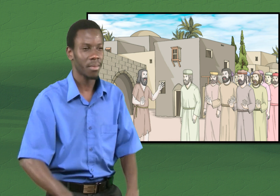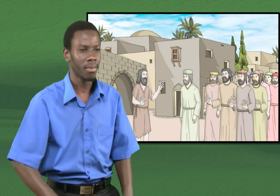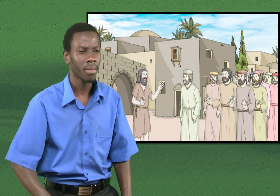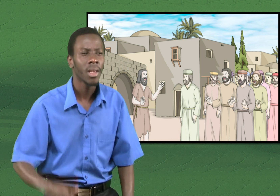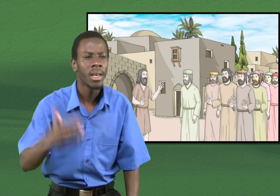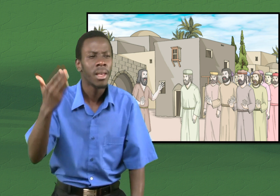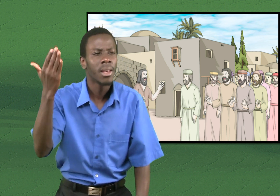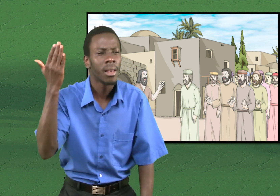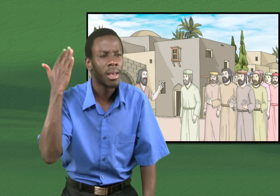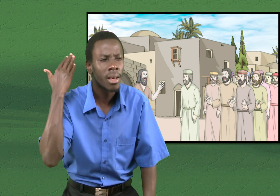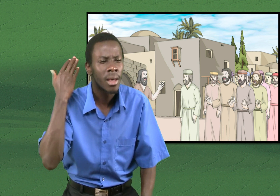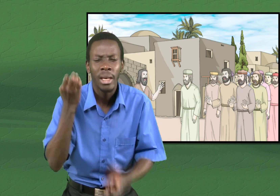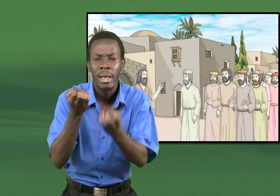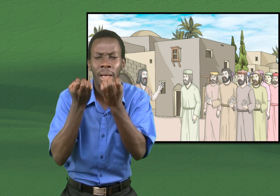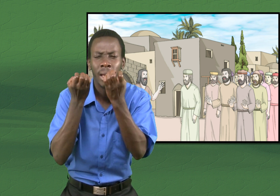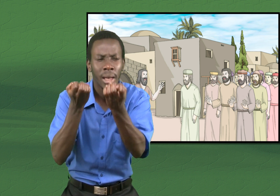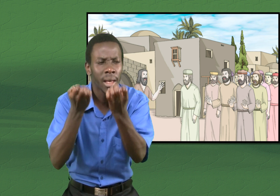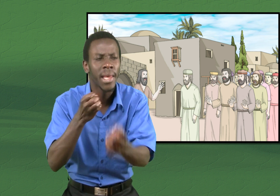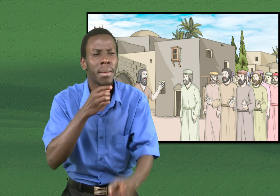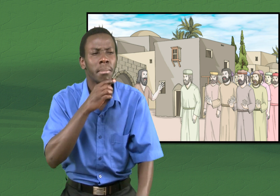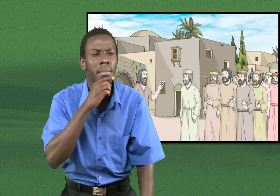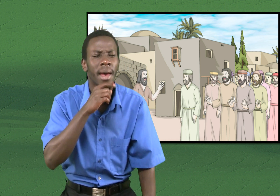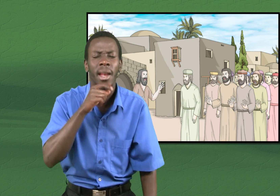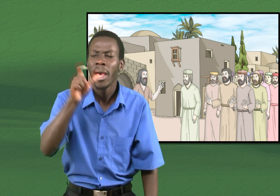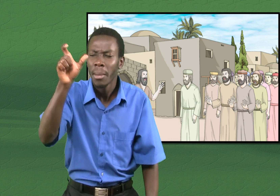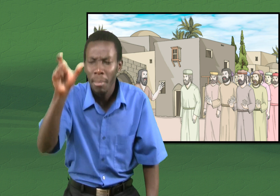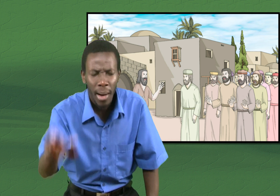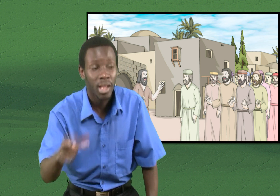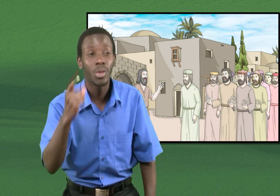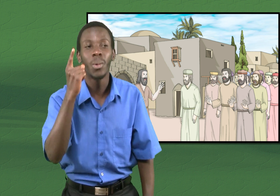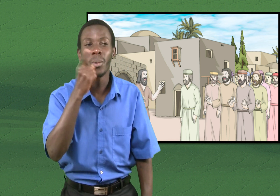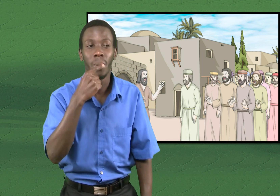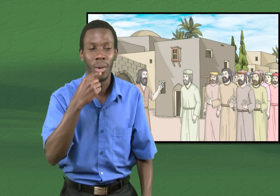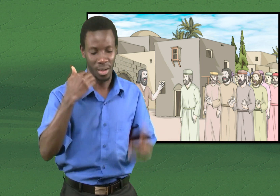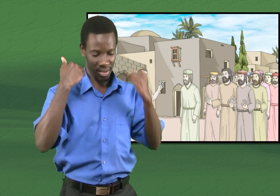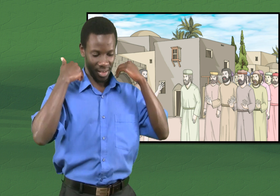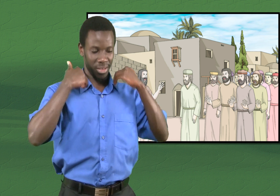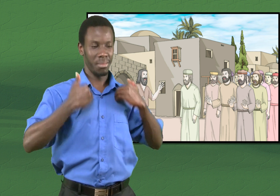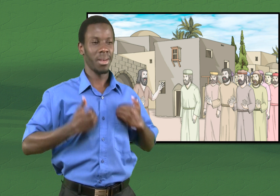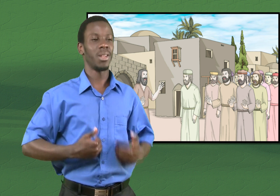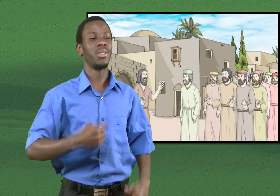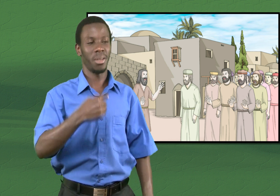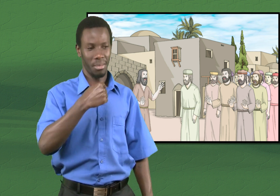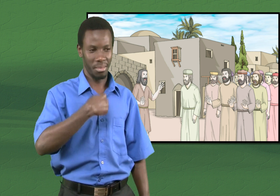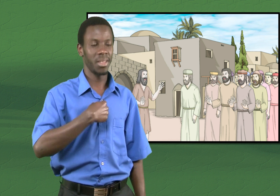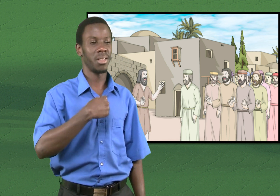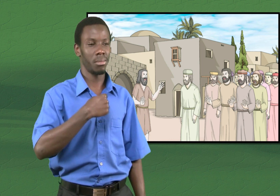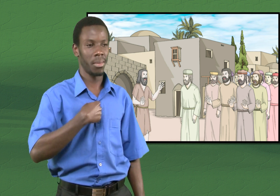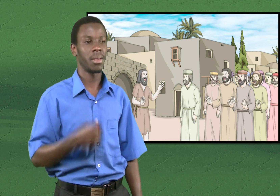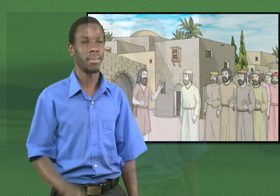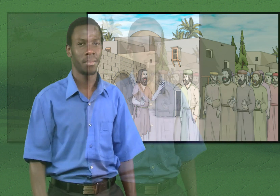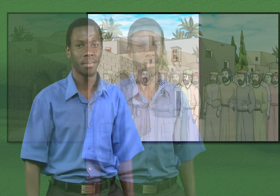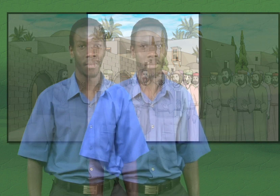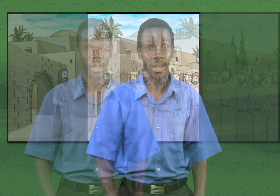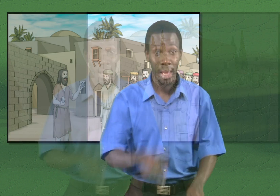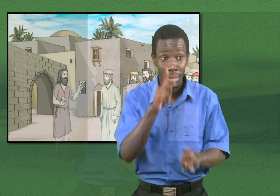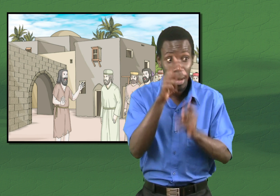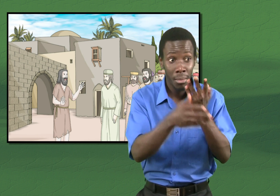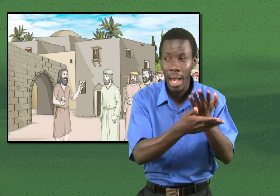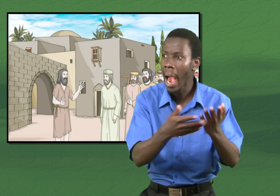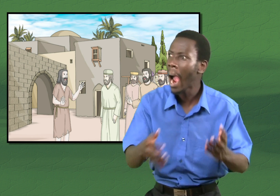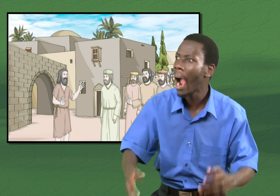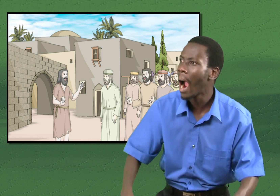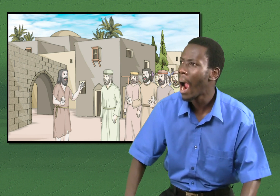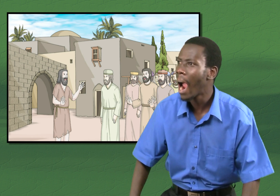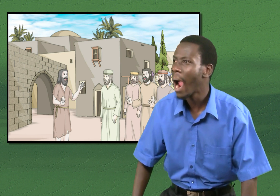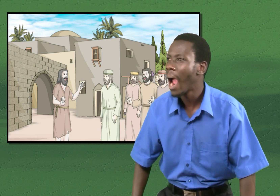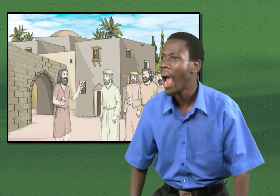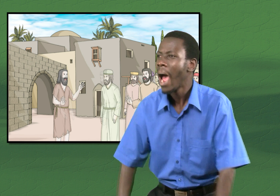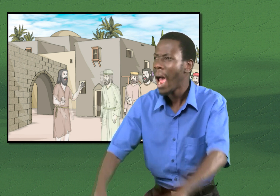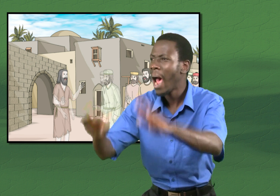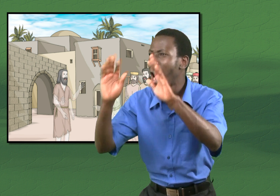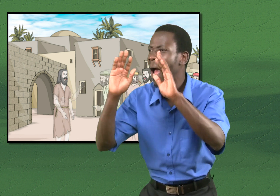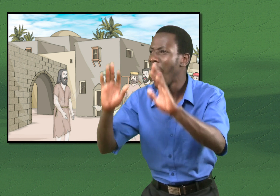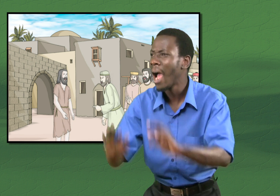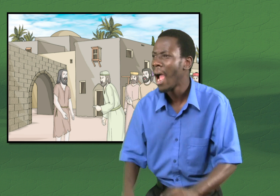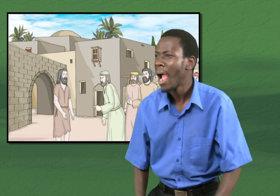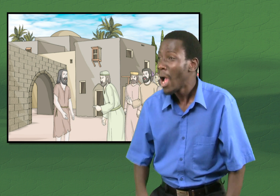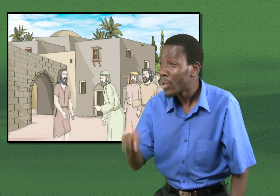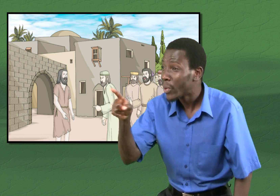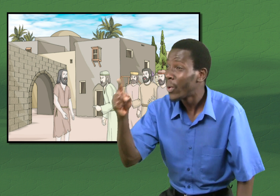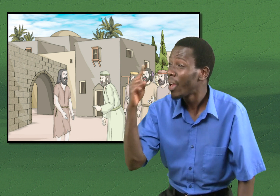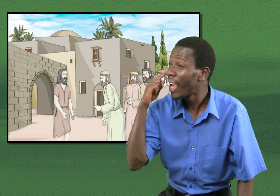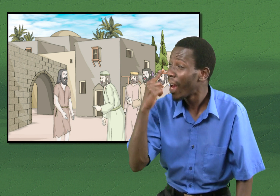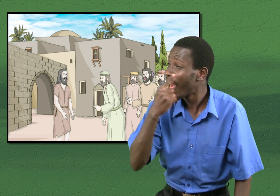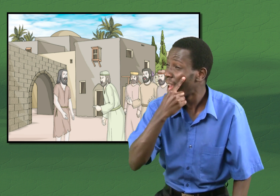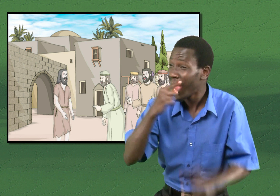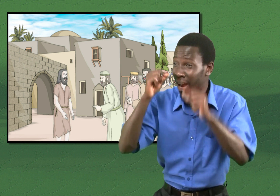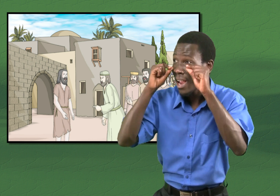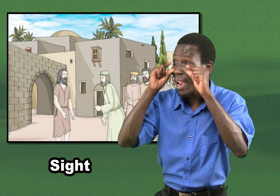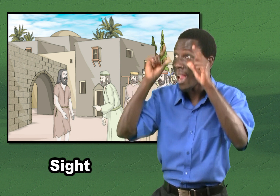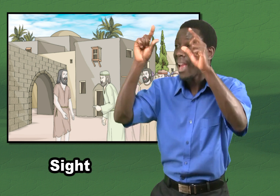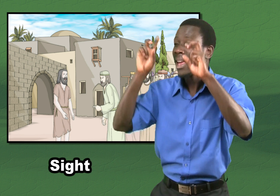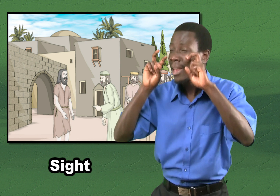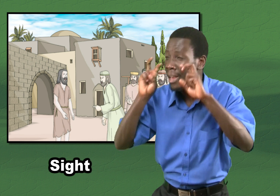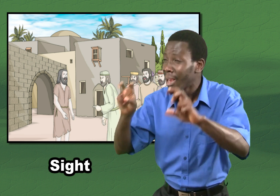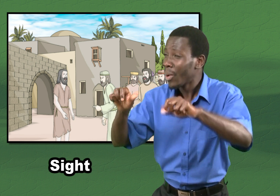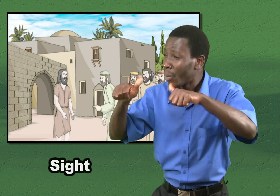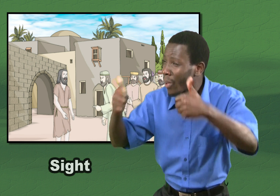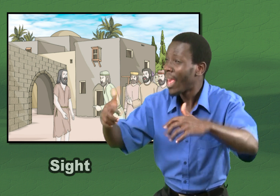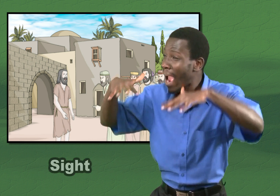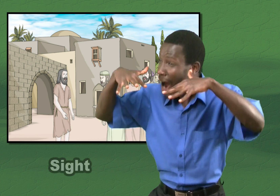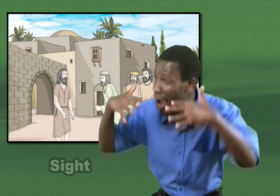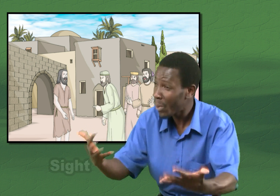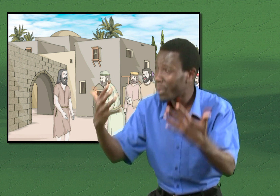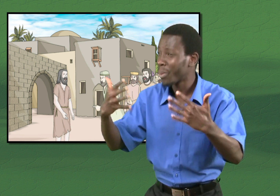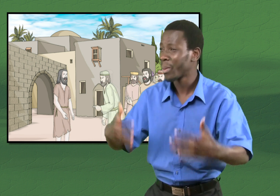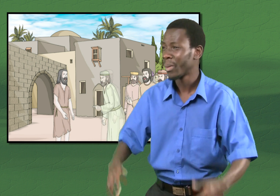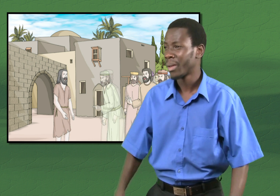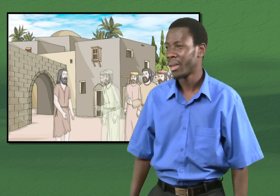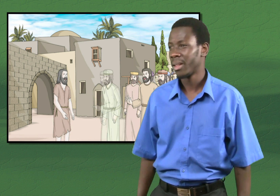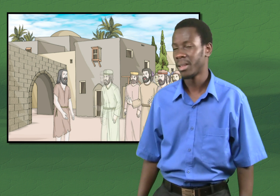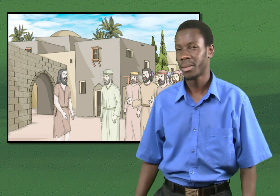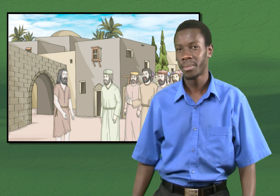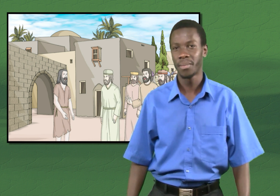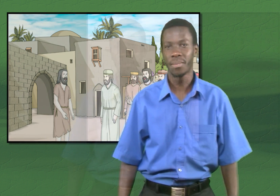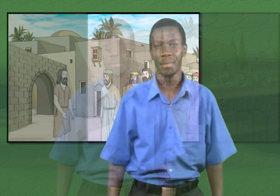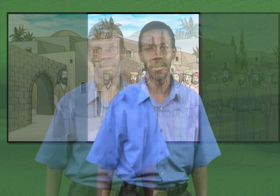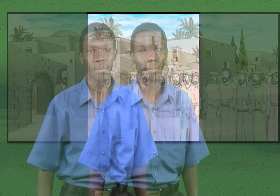“How then were your eyes opened?” they asked.